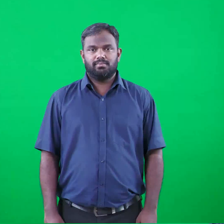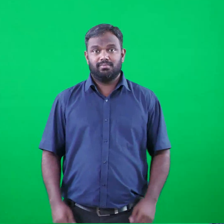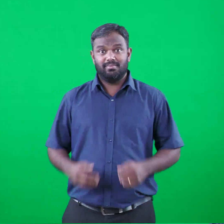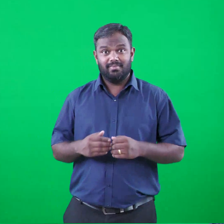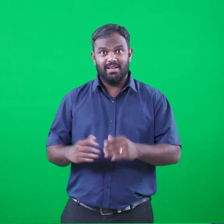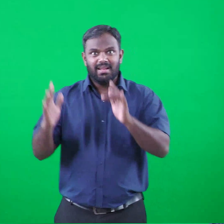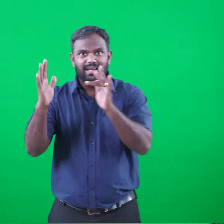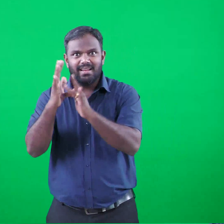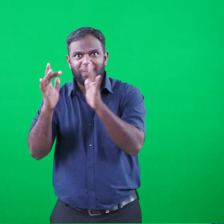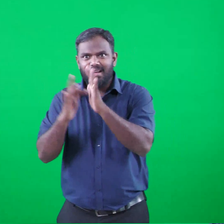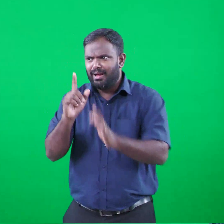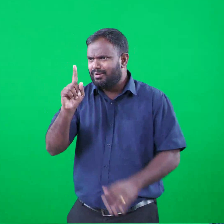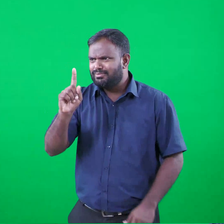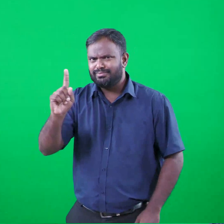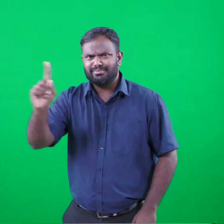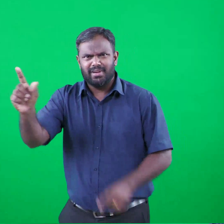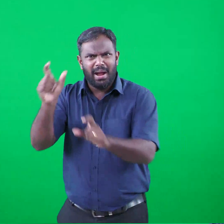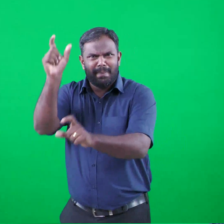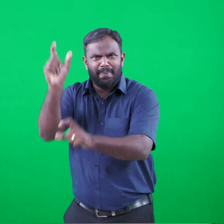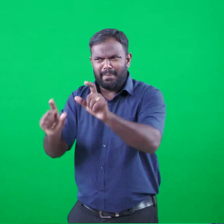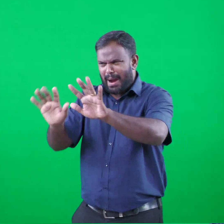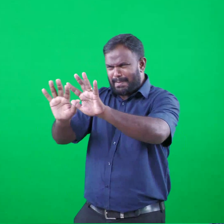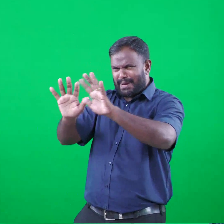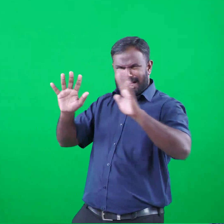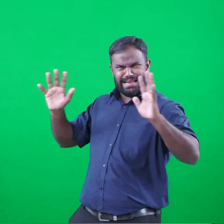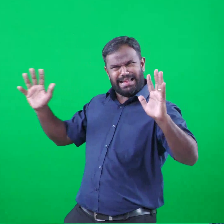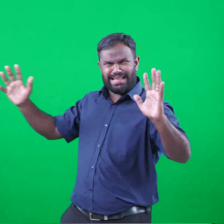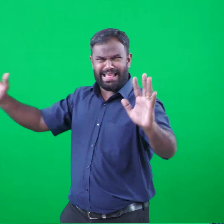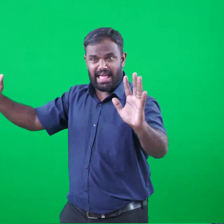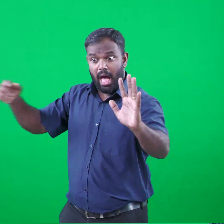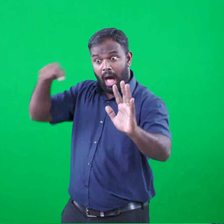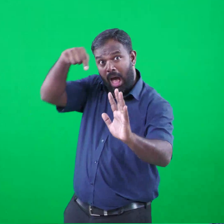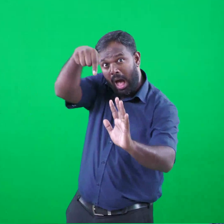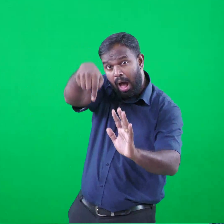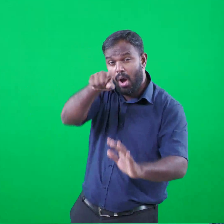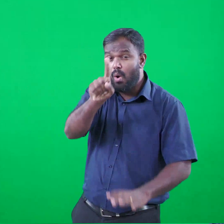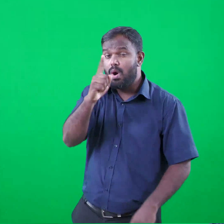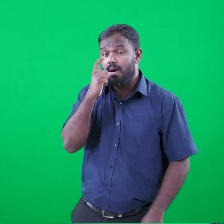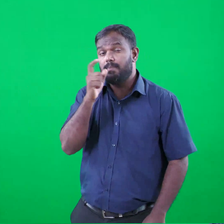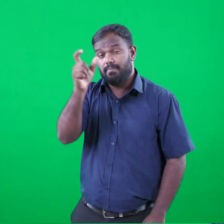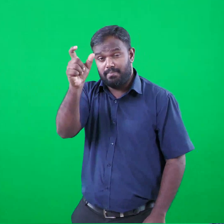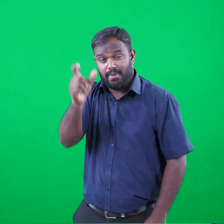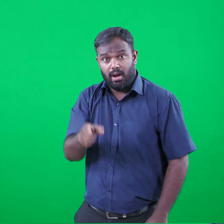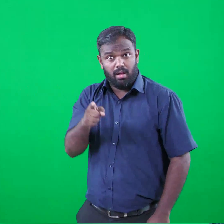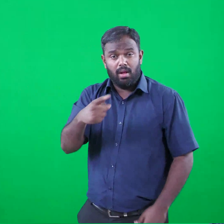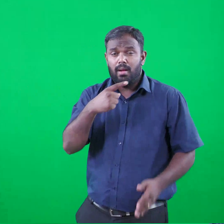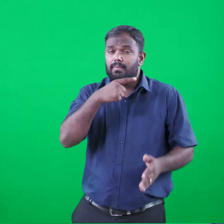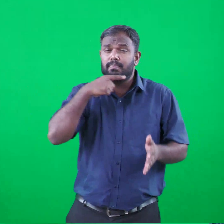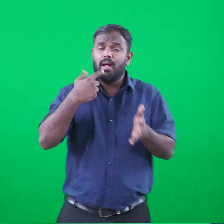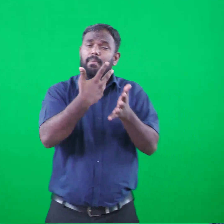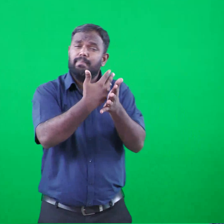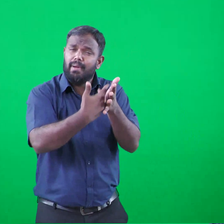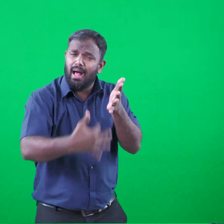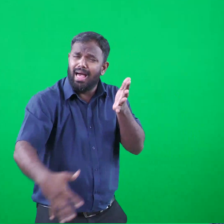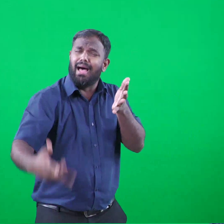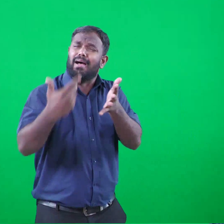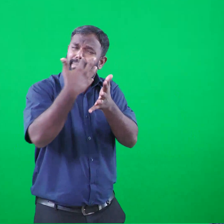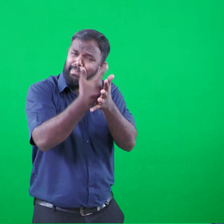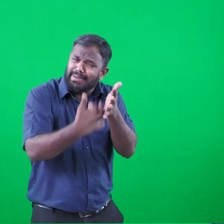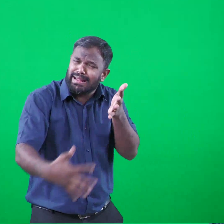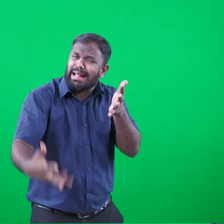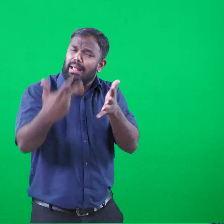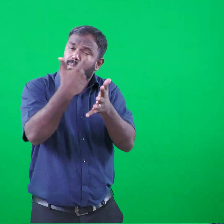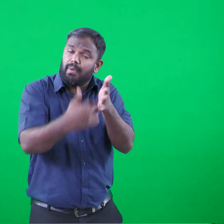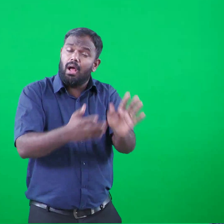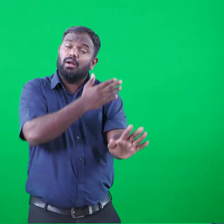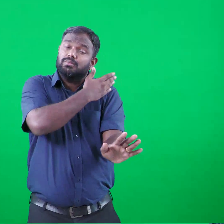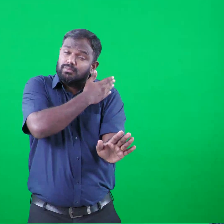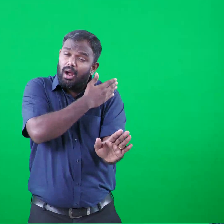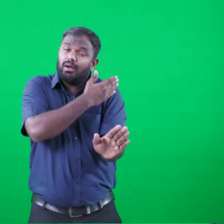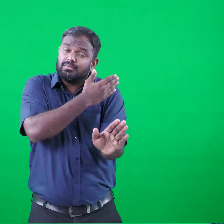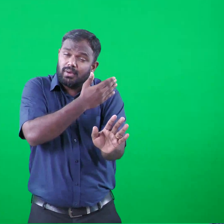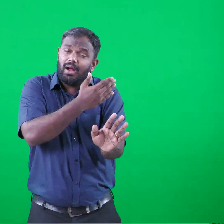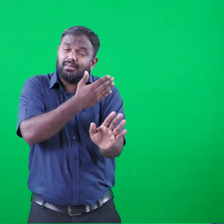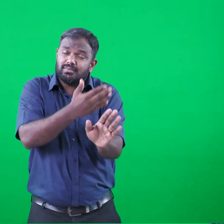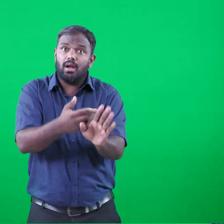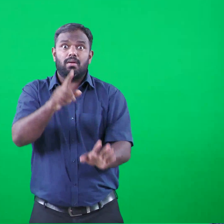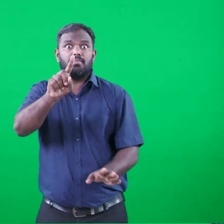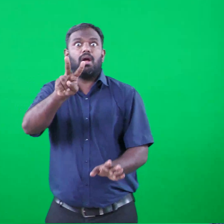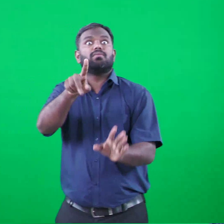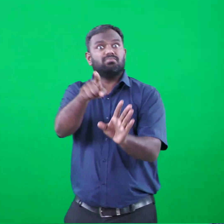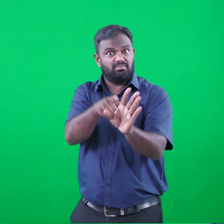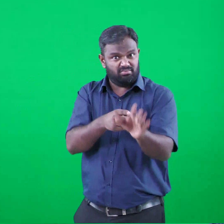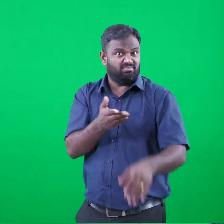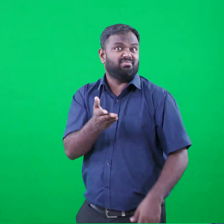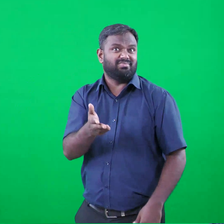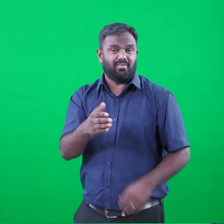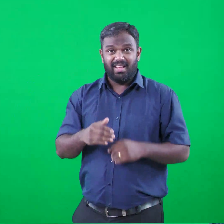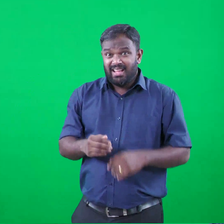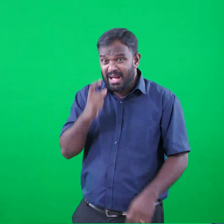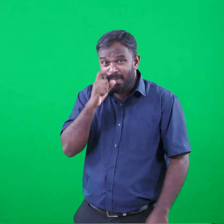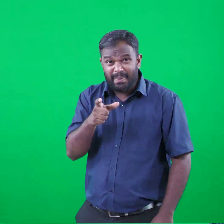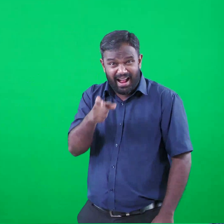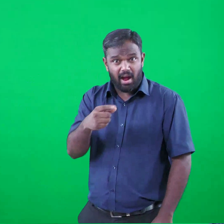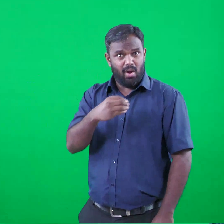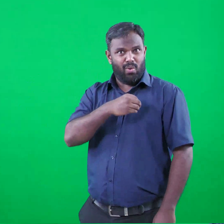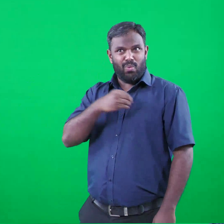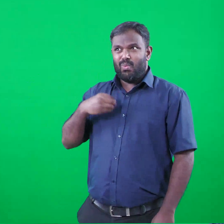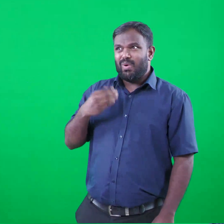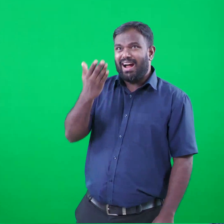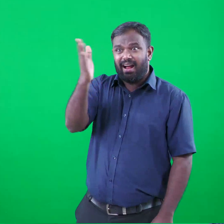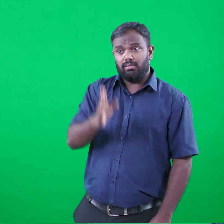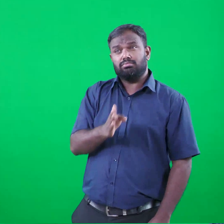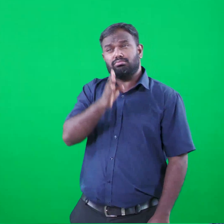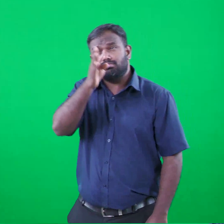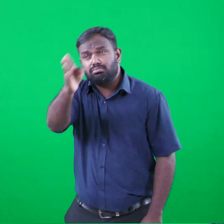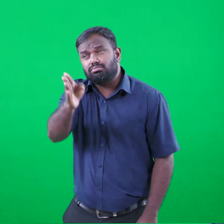And a woman was there who had suffered from bleeding for twelve years.